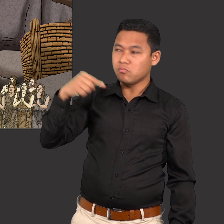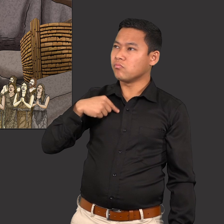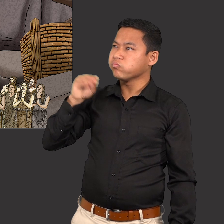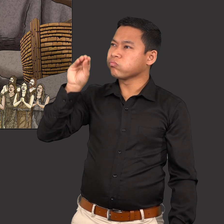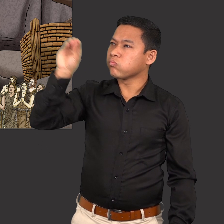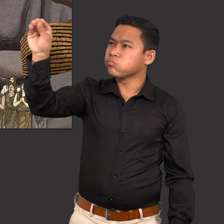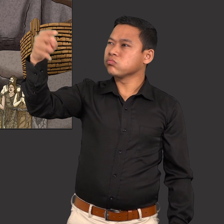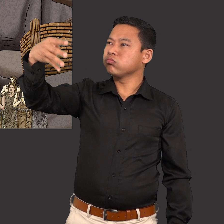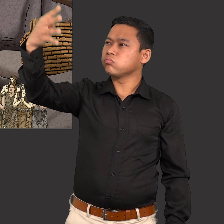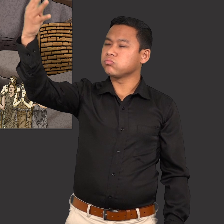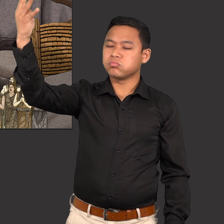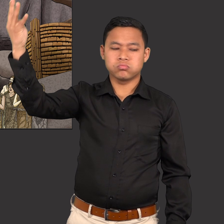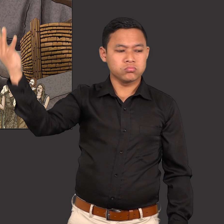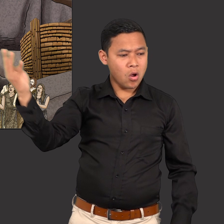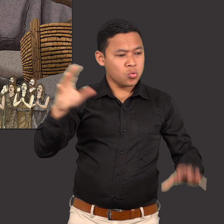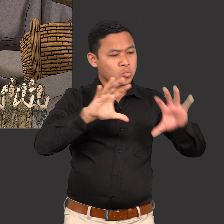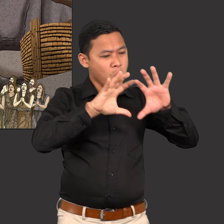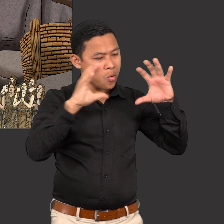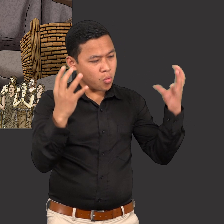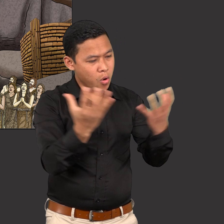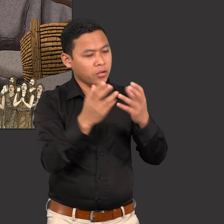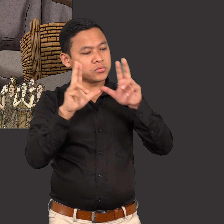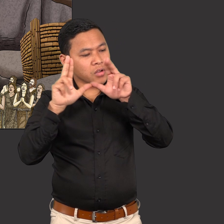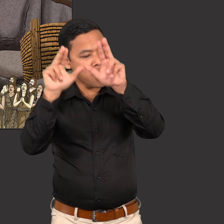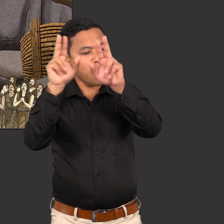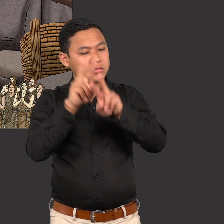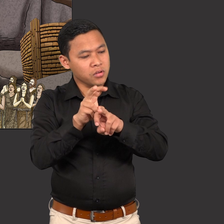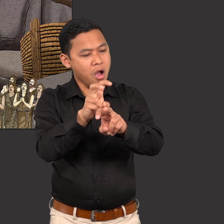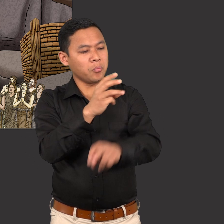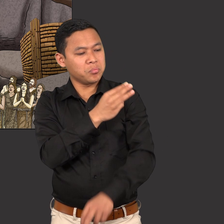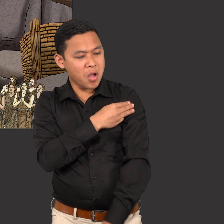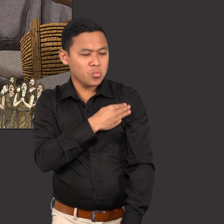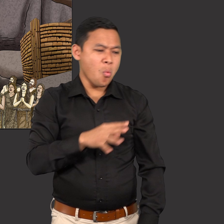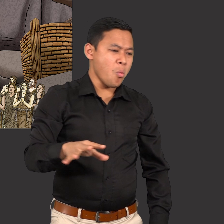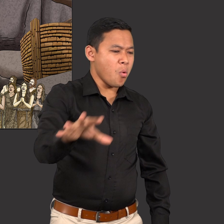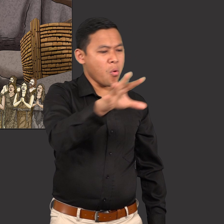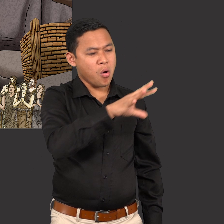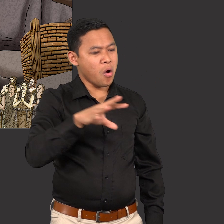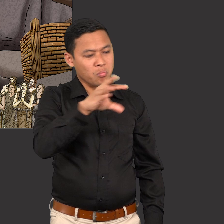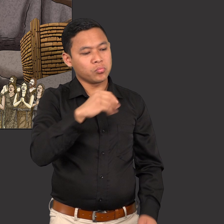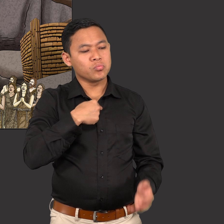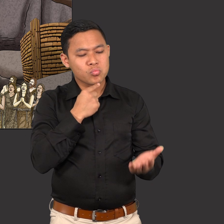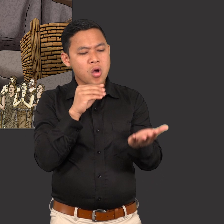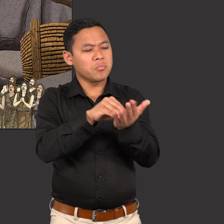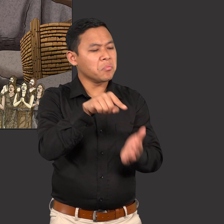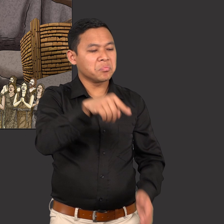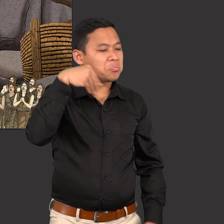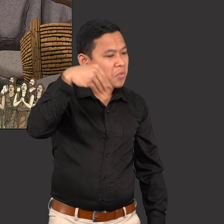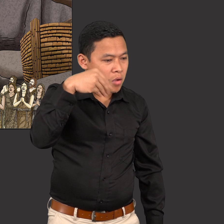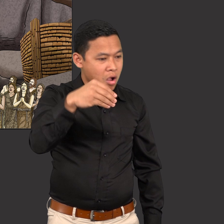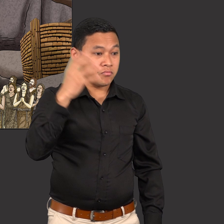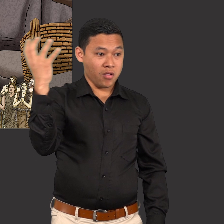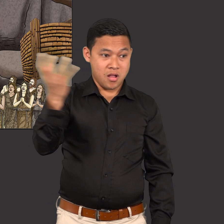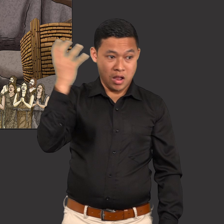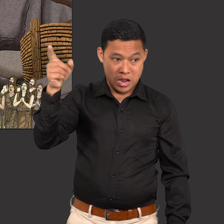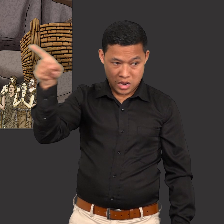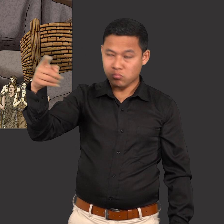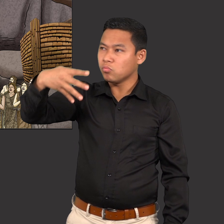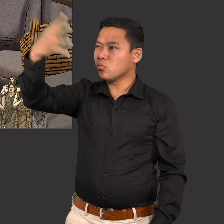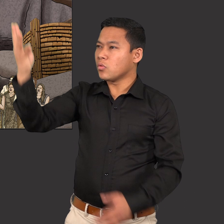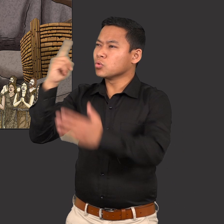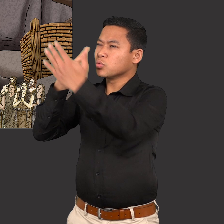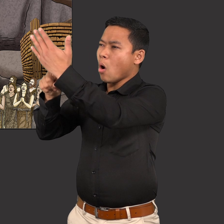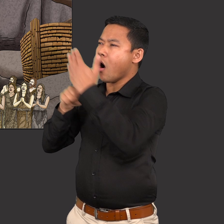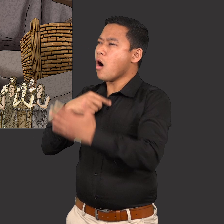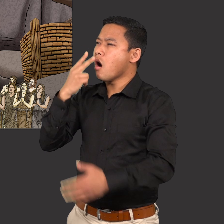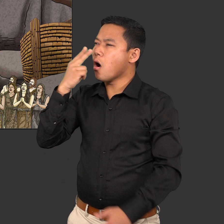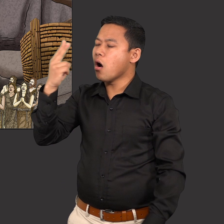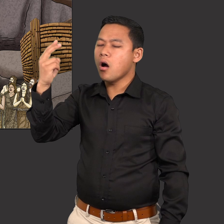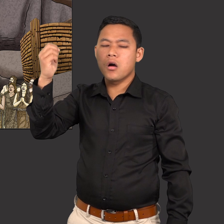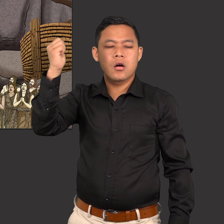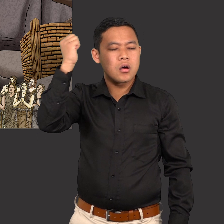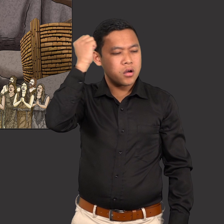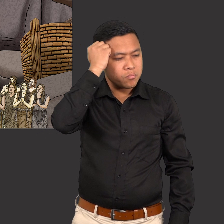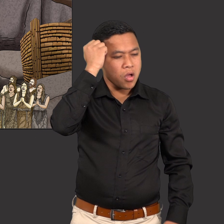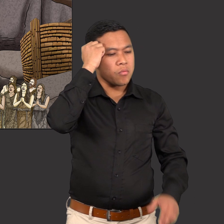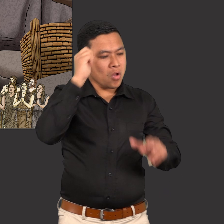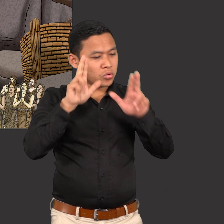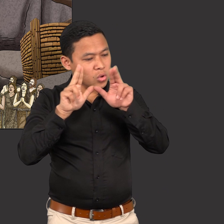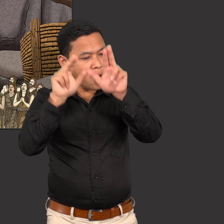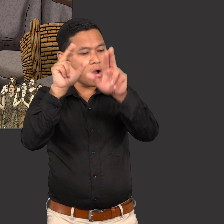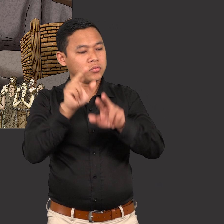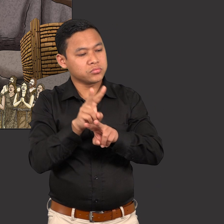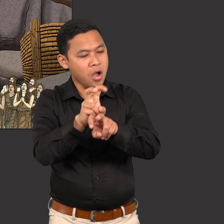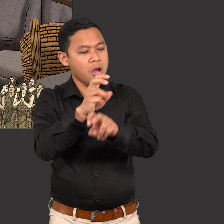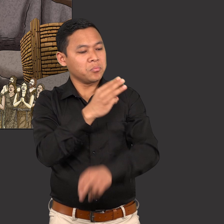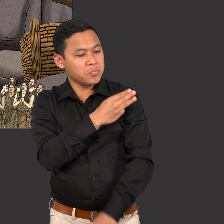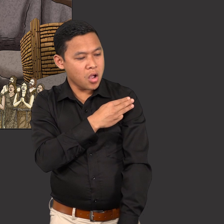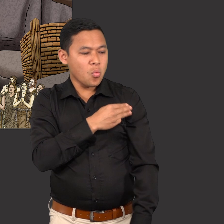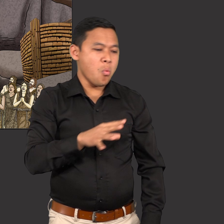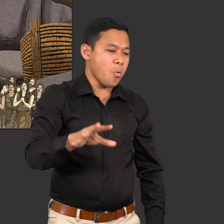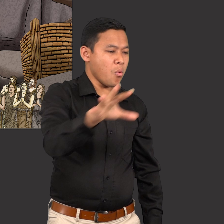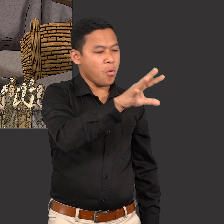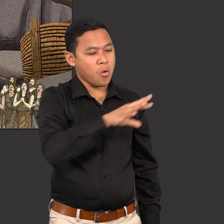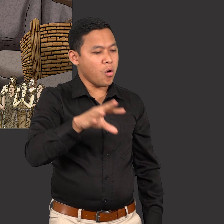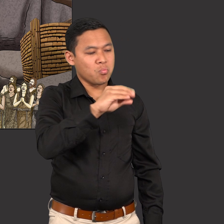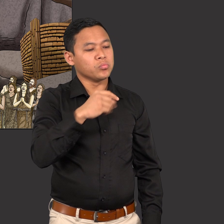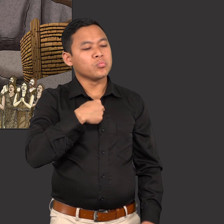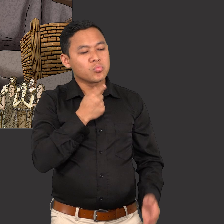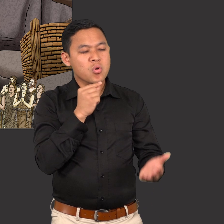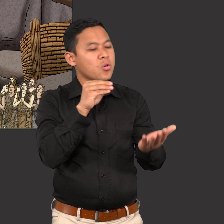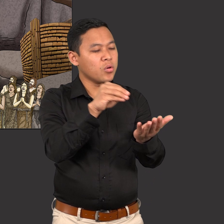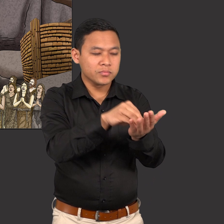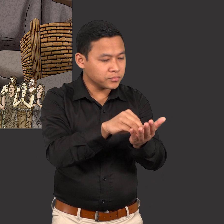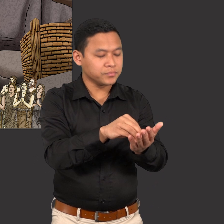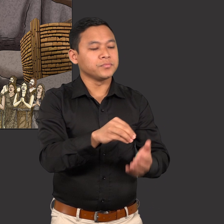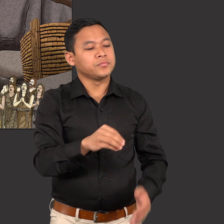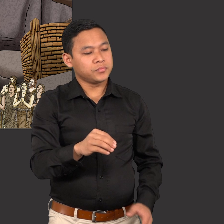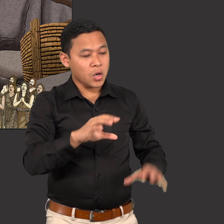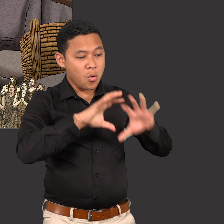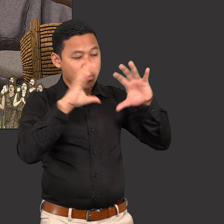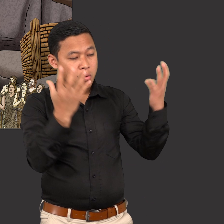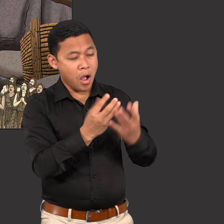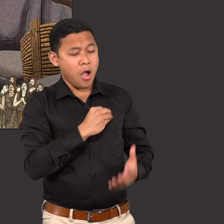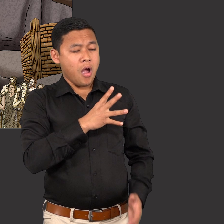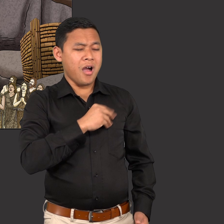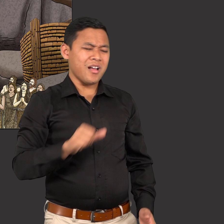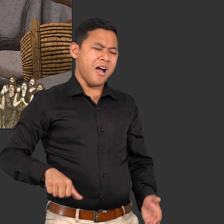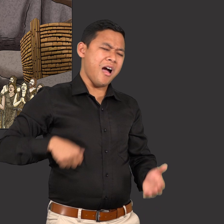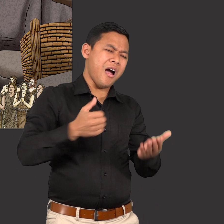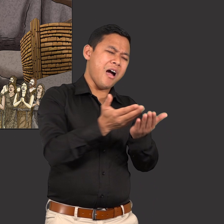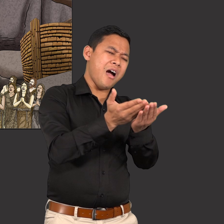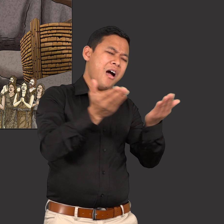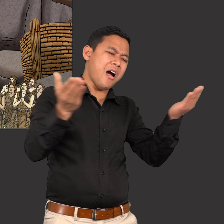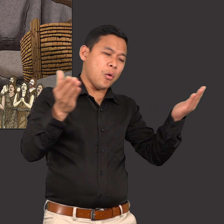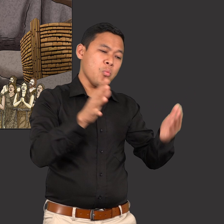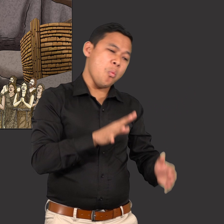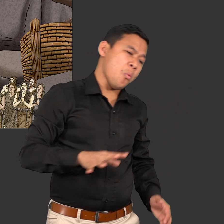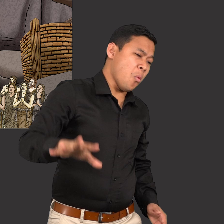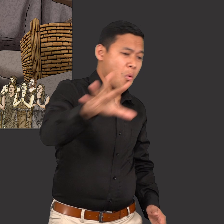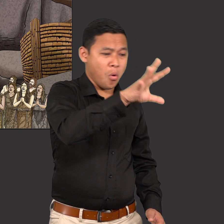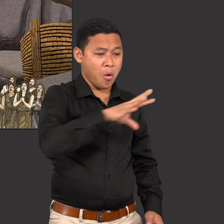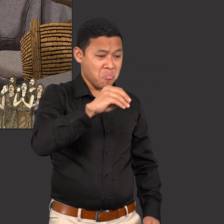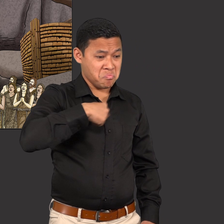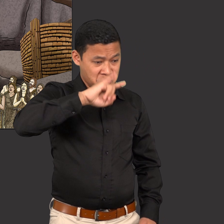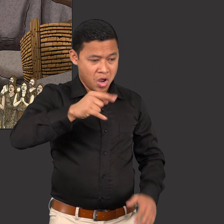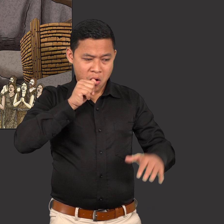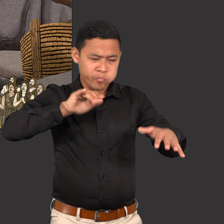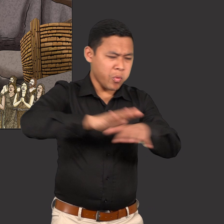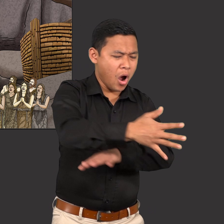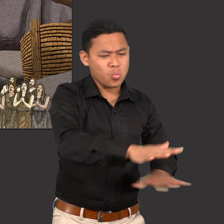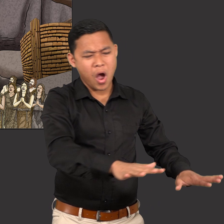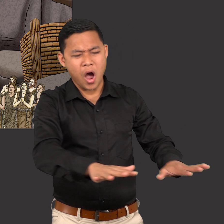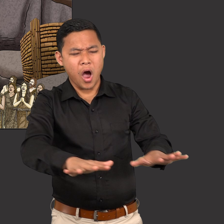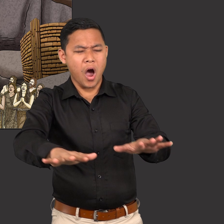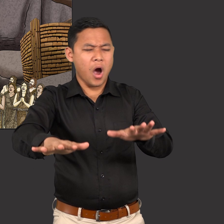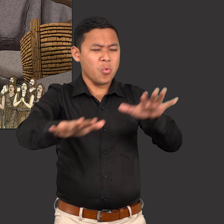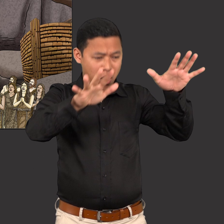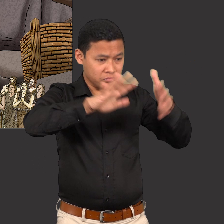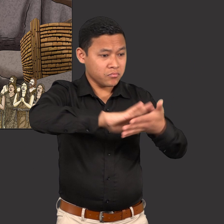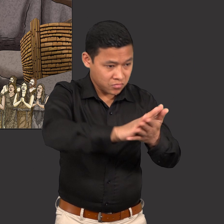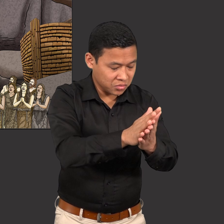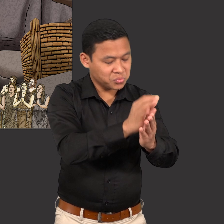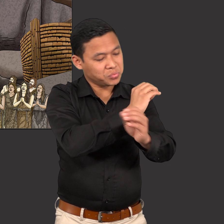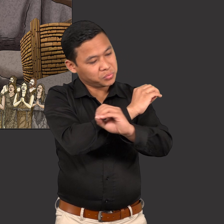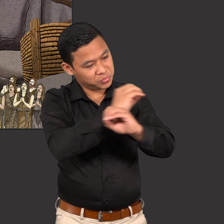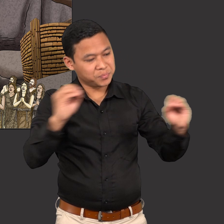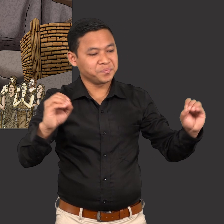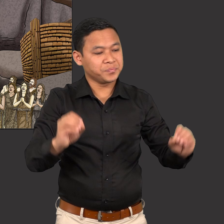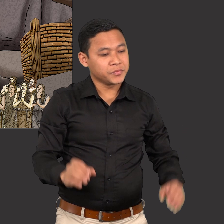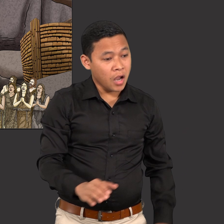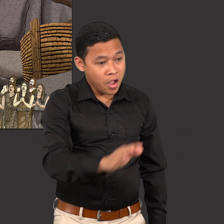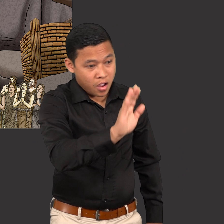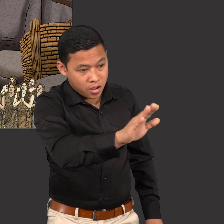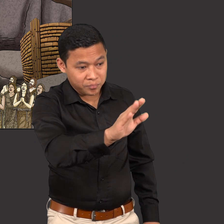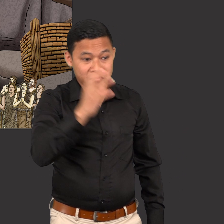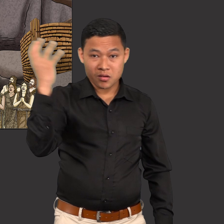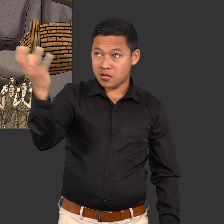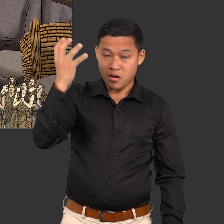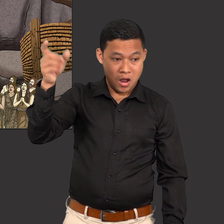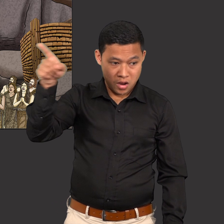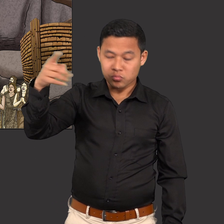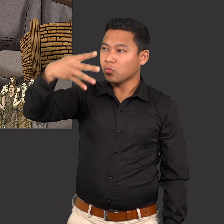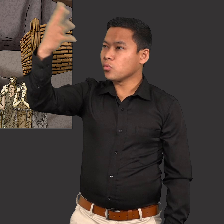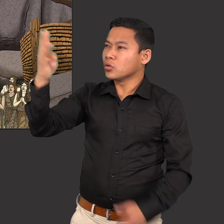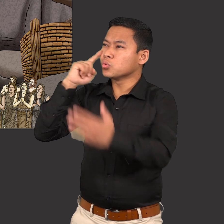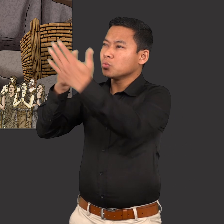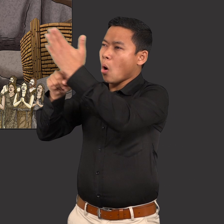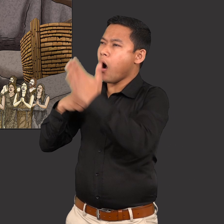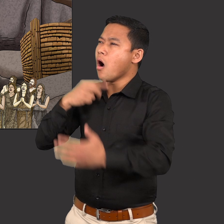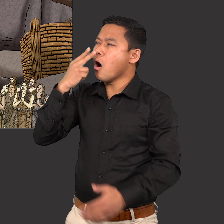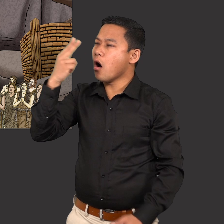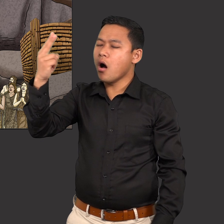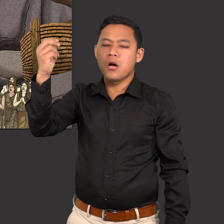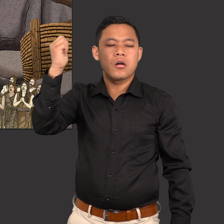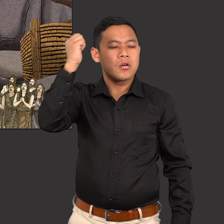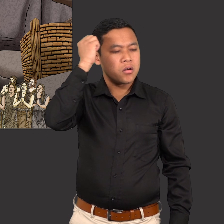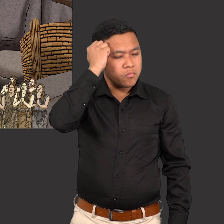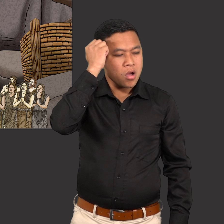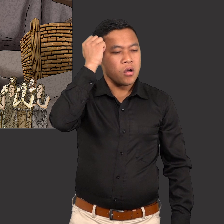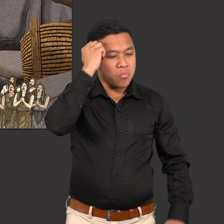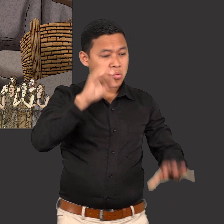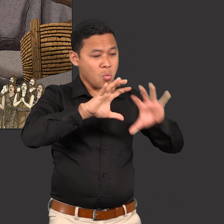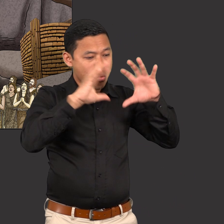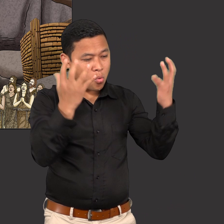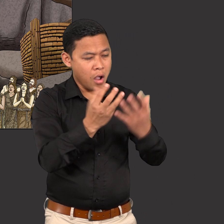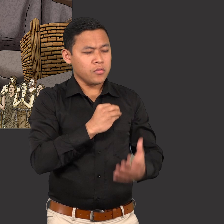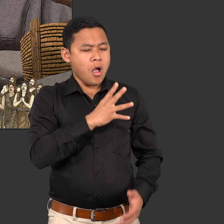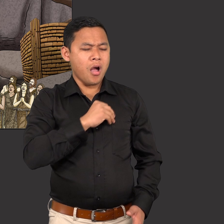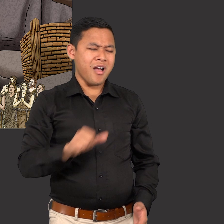Whenever I form clouds over the earth and the rainbow appears in the clouds, I will remember My covenant between Me and you and every living creature of every kind. Never again will the waters become a flood to destroy all life.